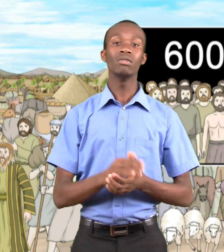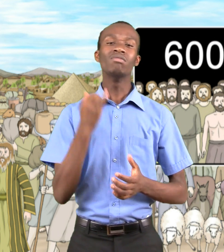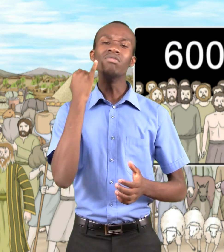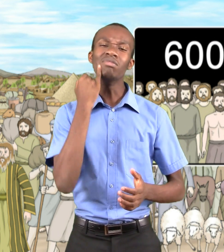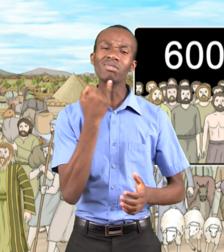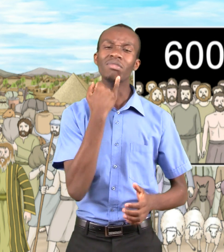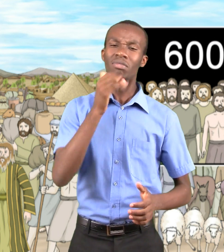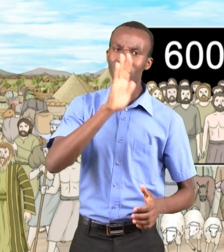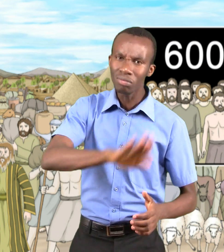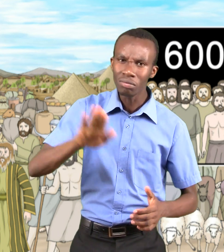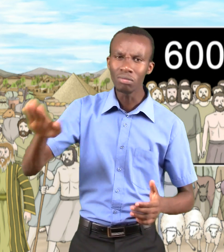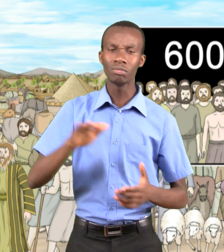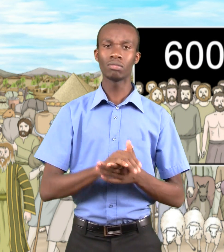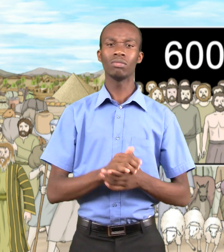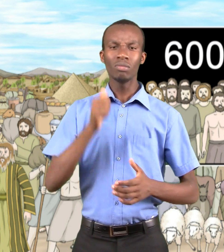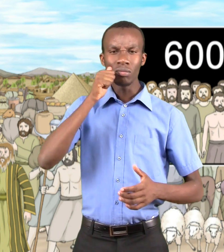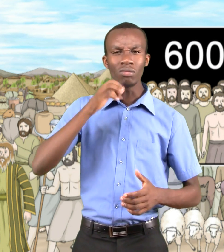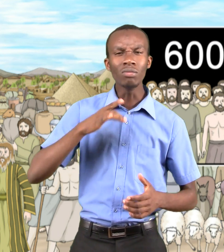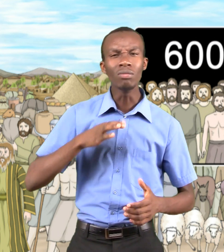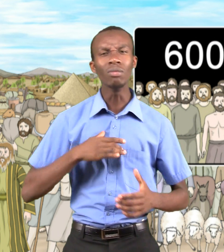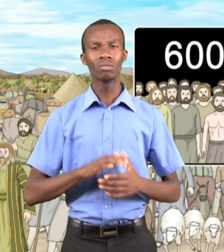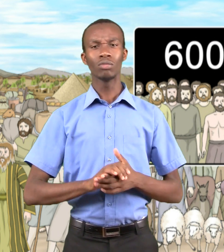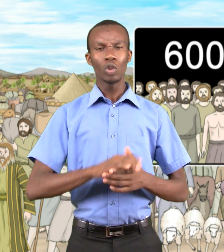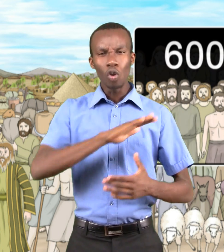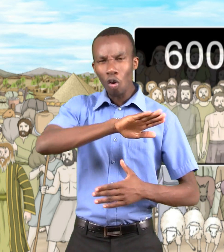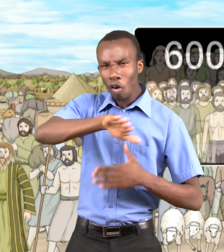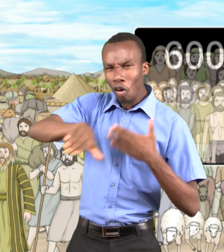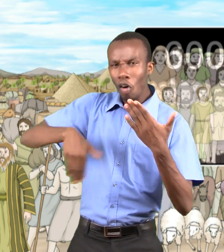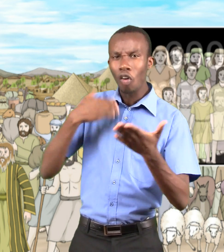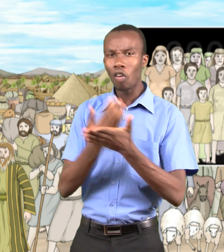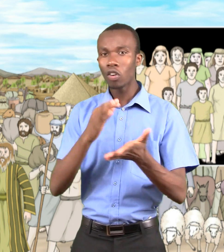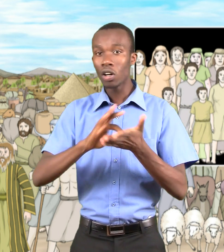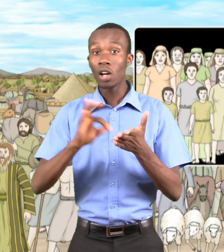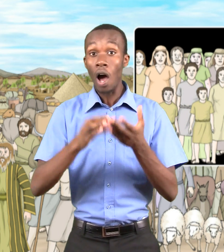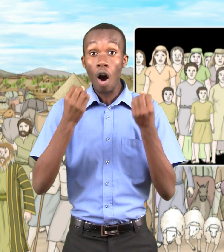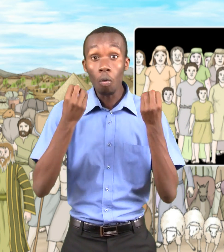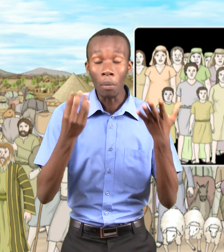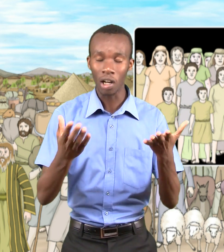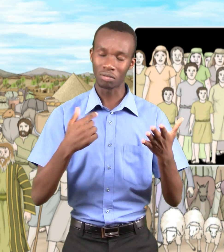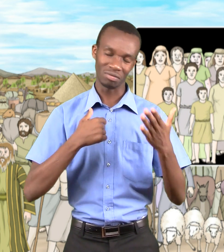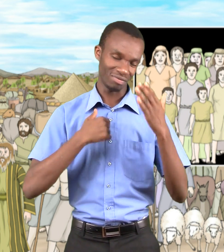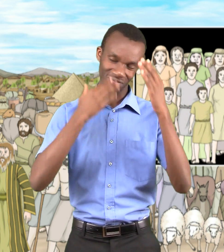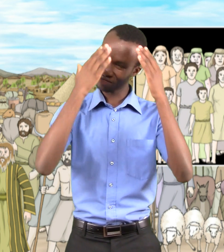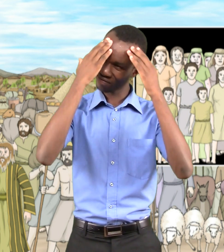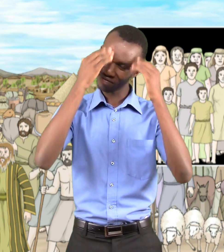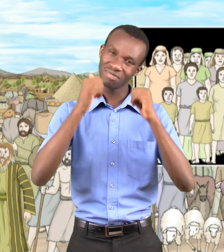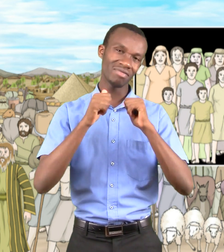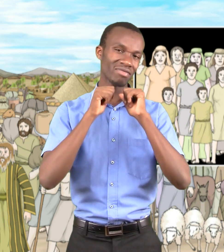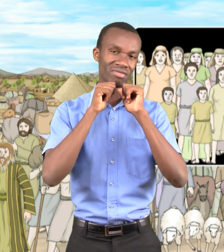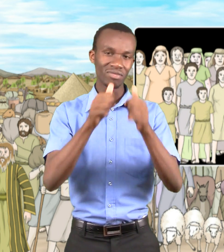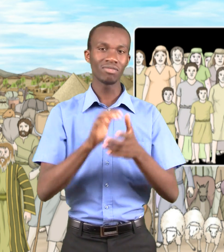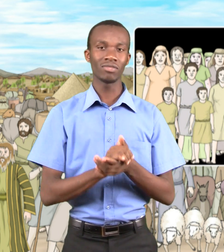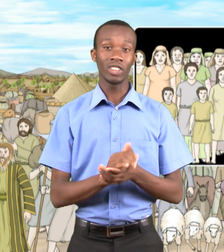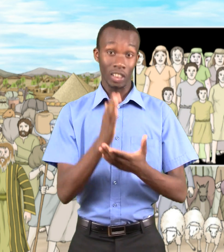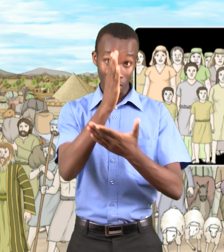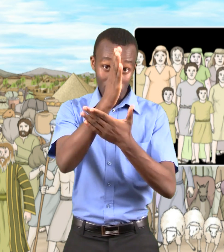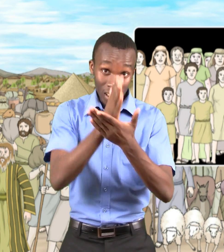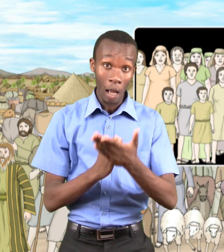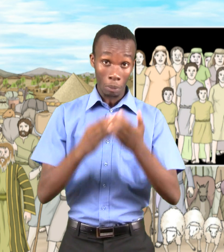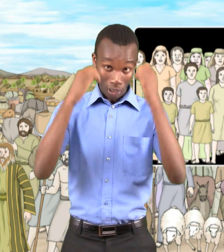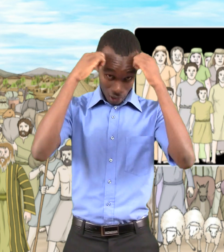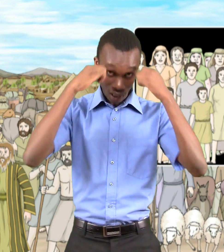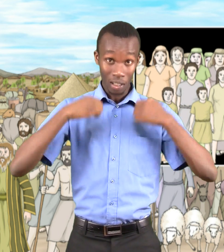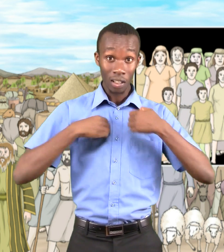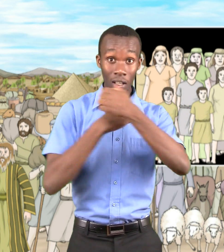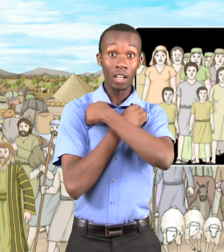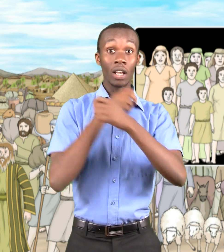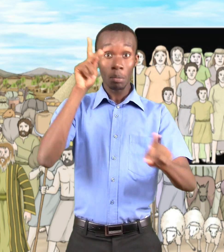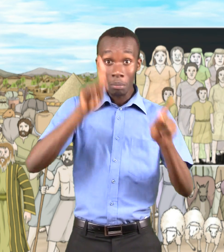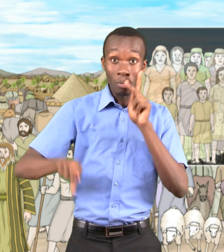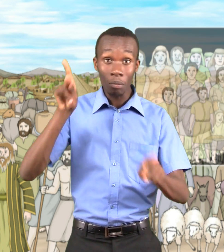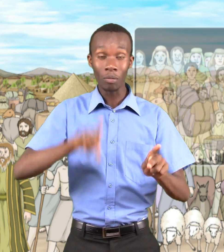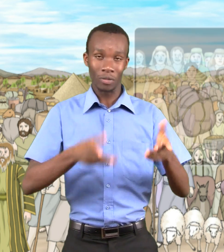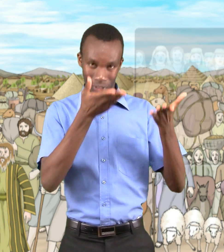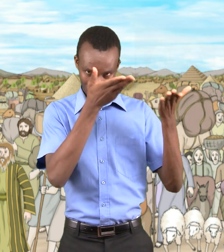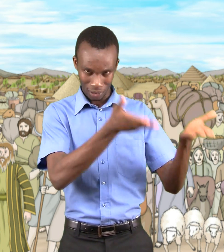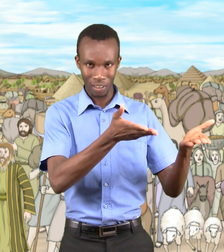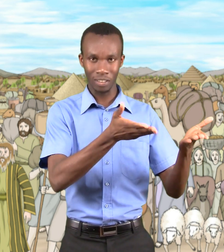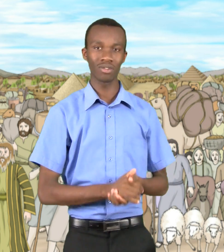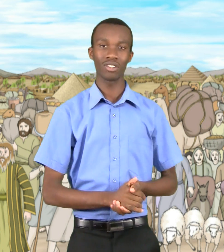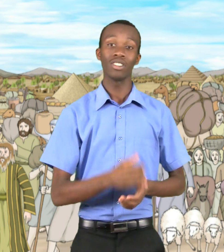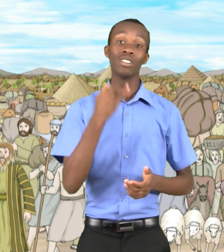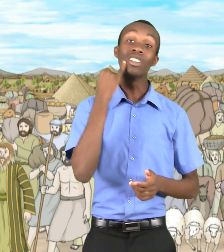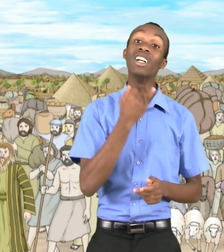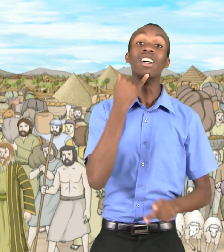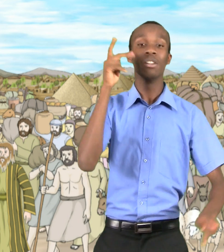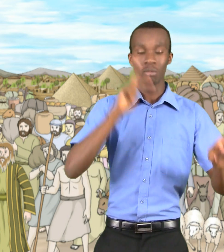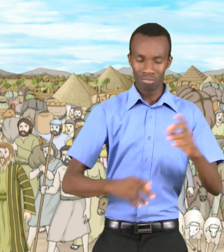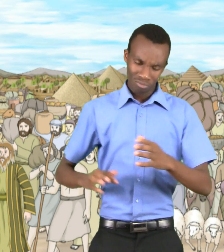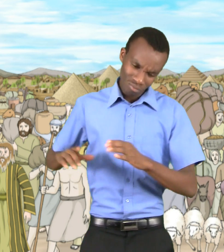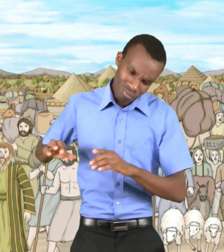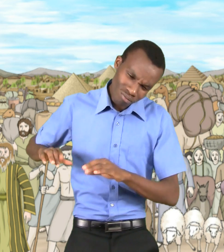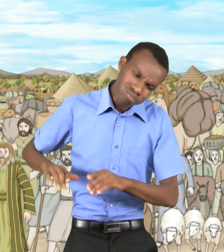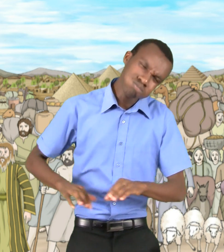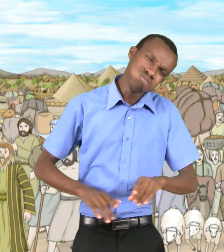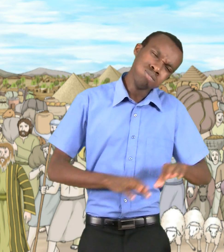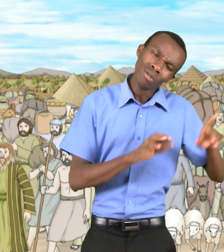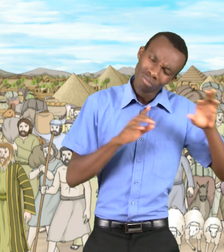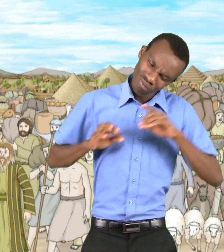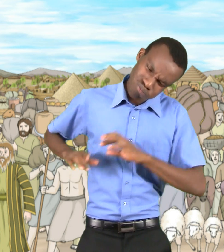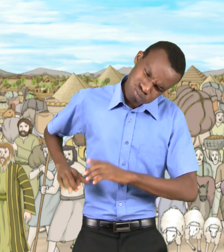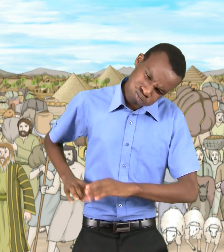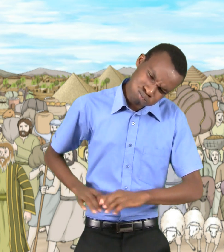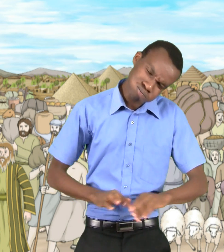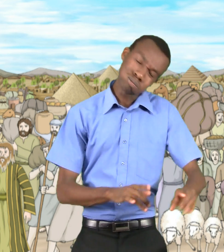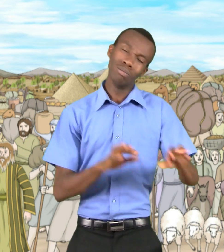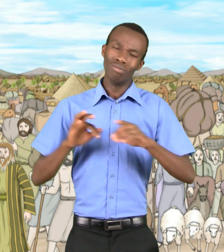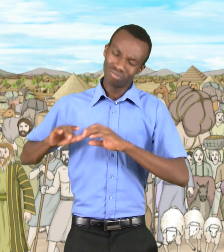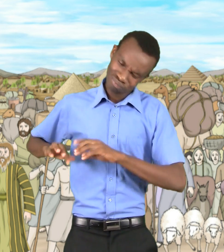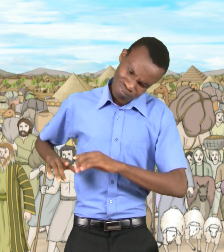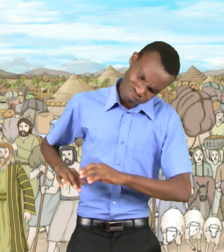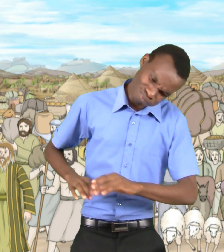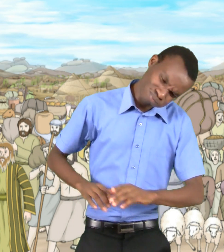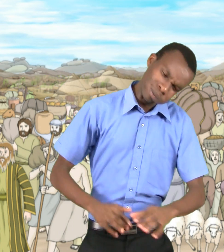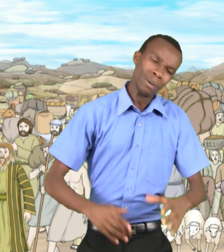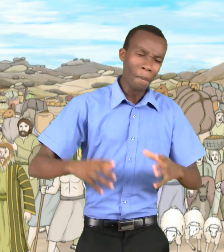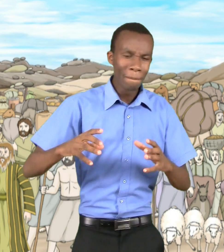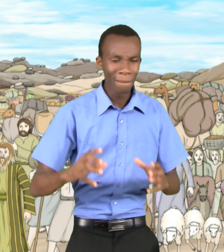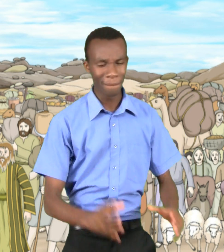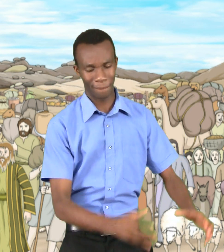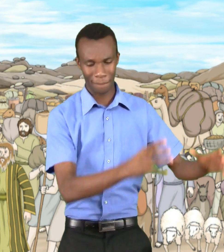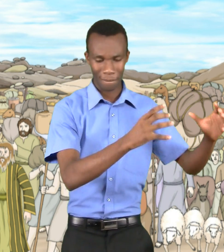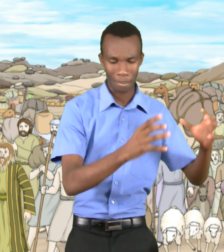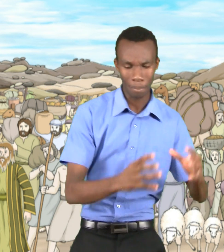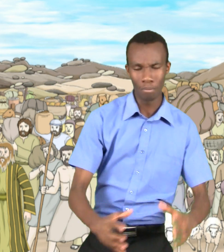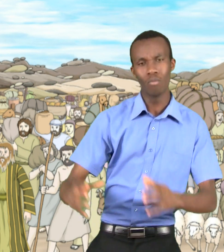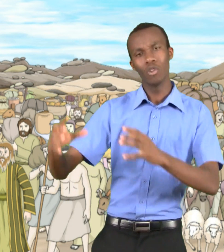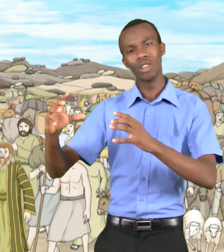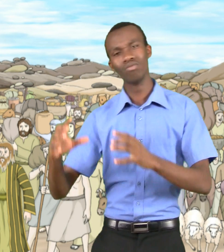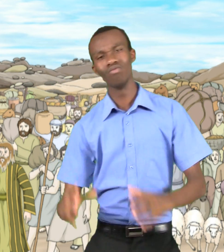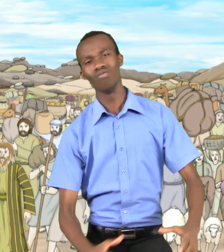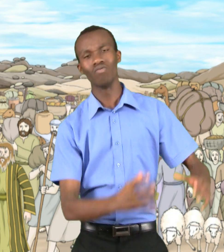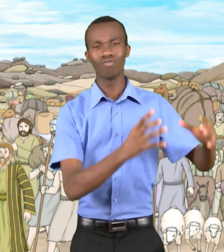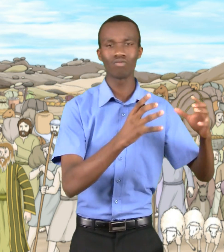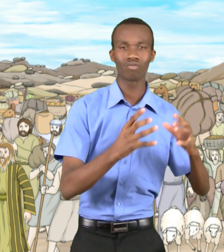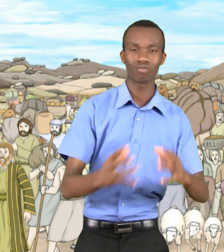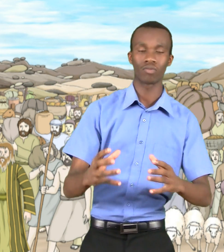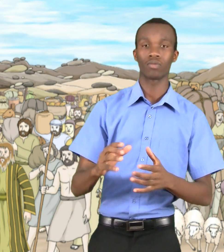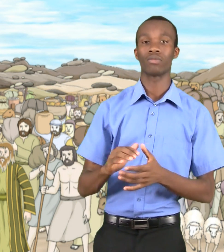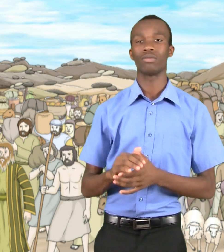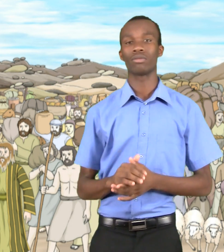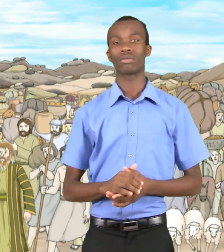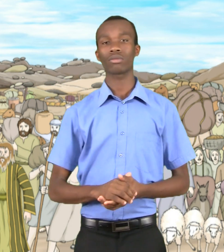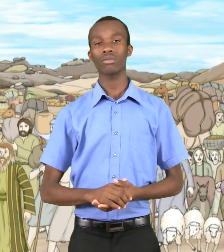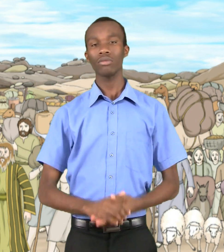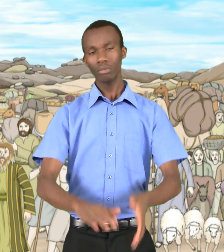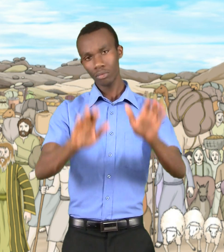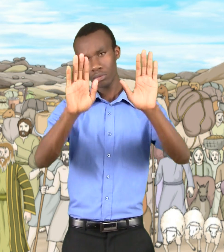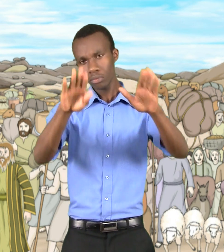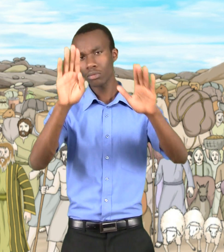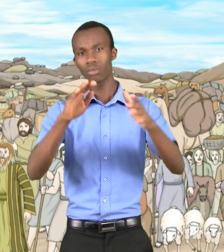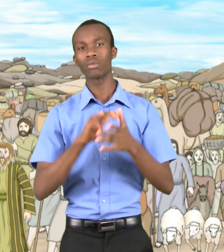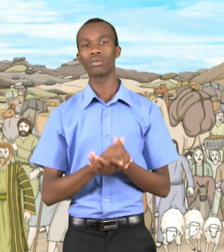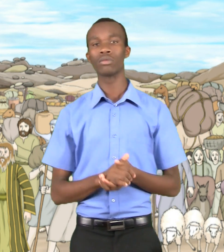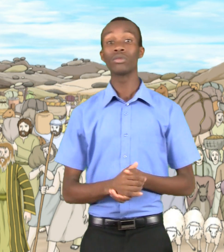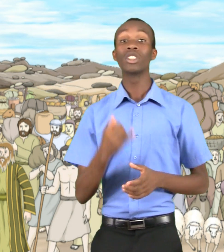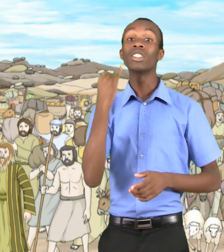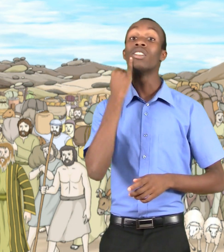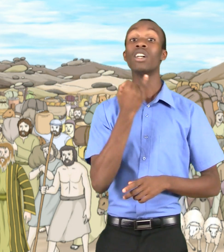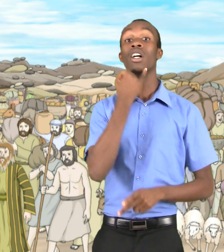Since their dough had no leaven, the people baked what they had brought out of Egypt into unleavened loaves.